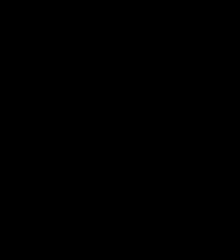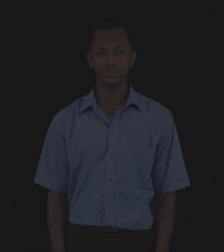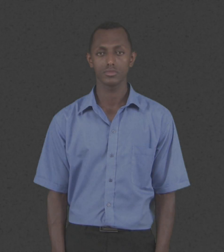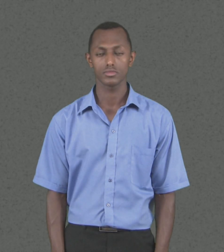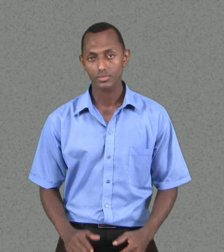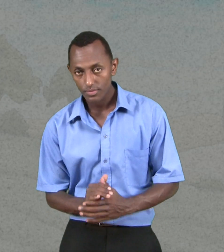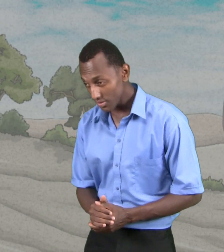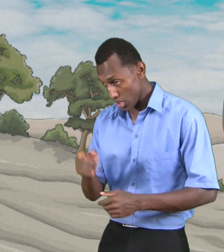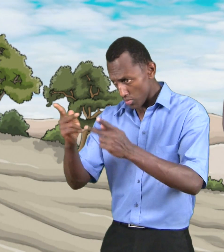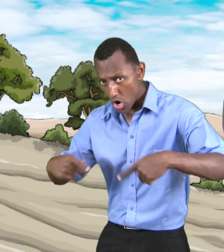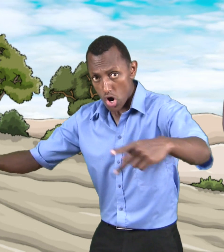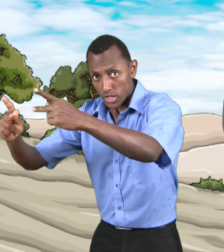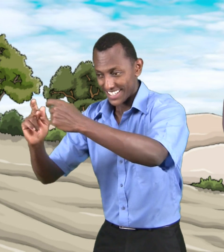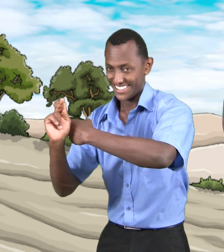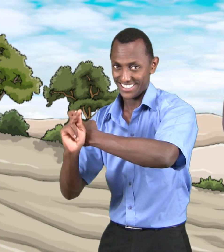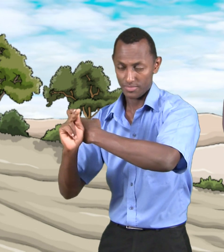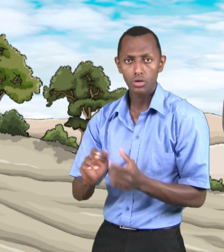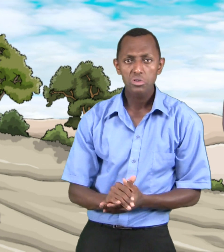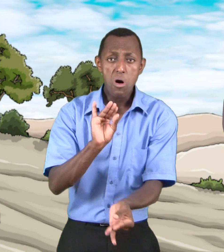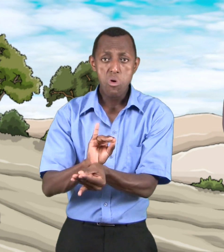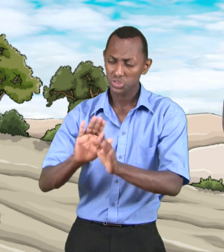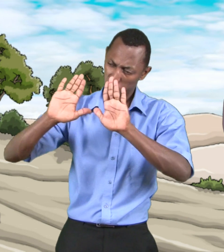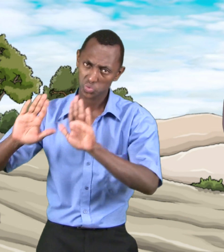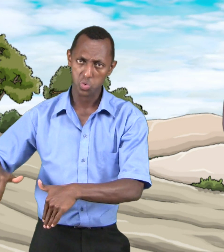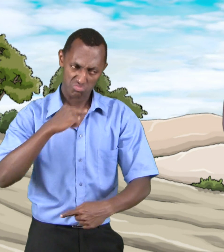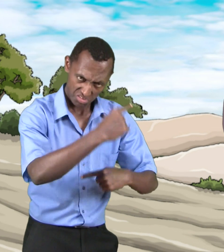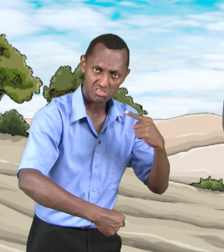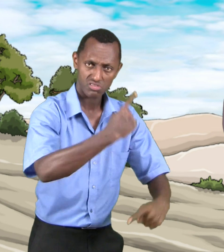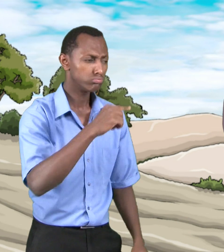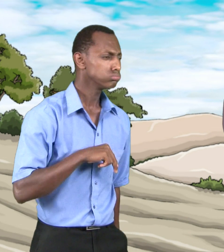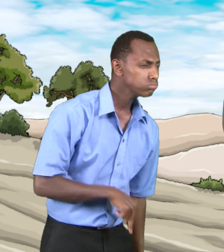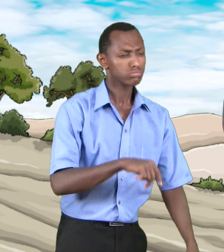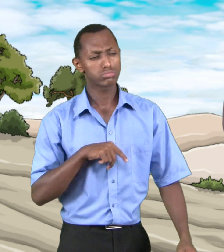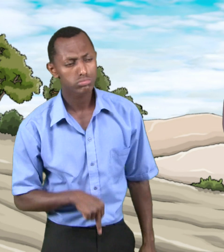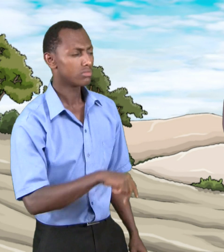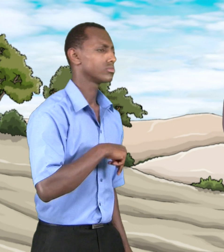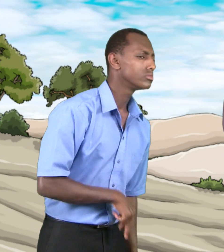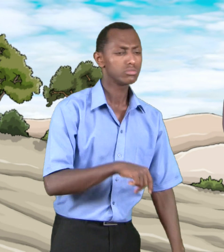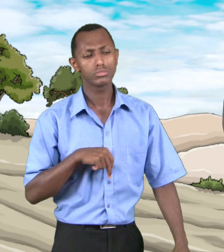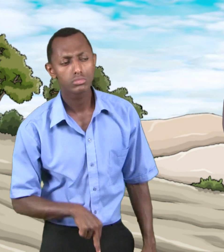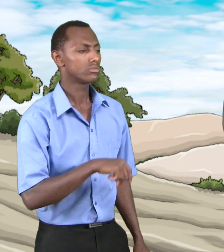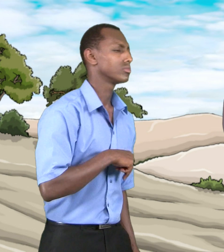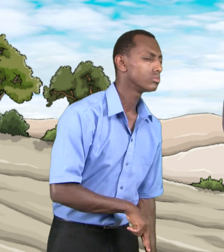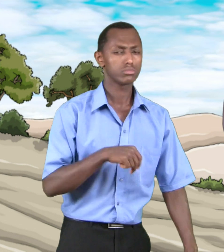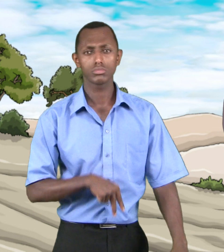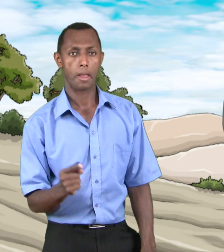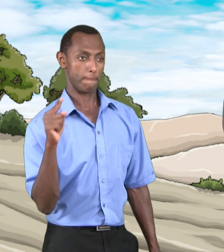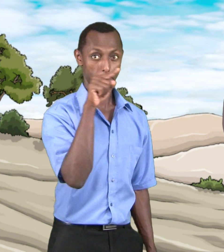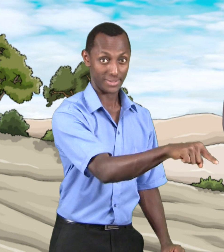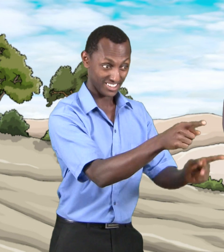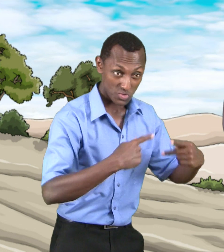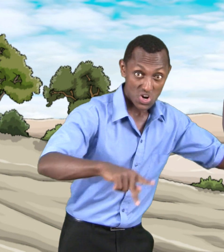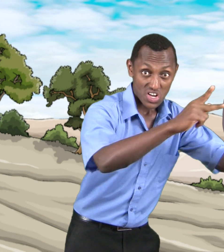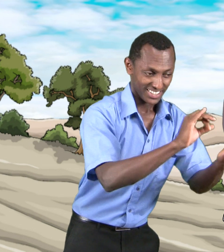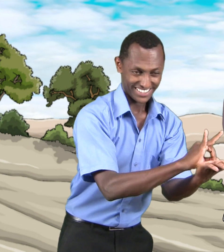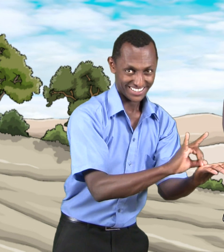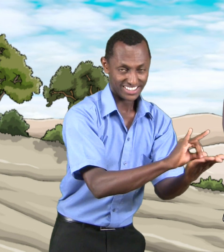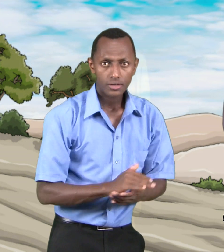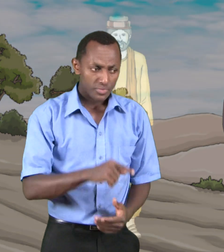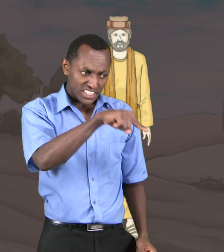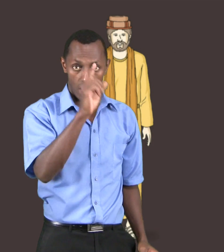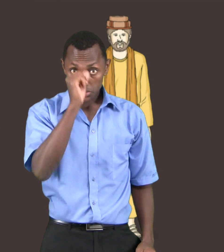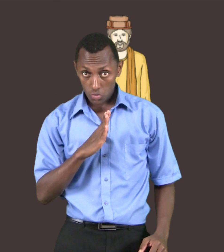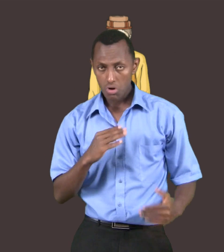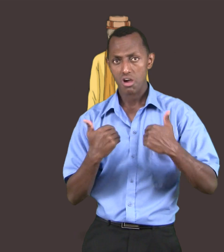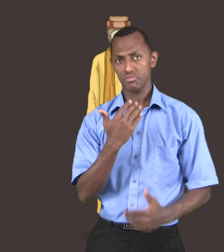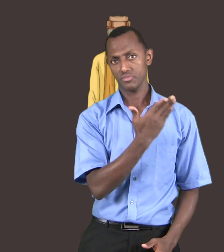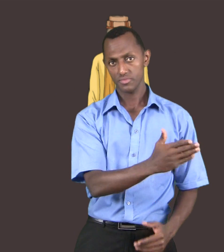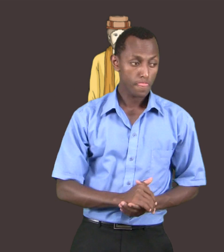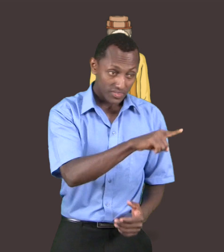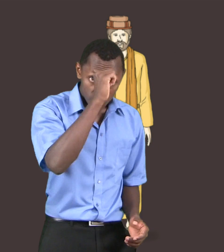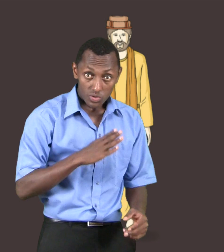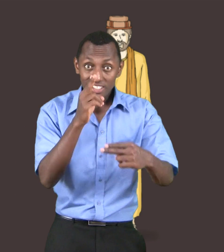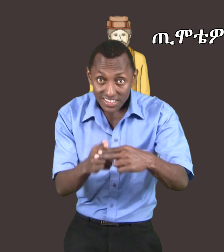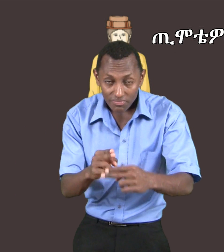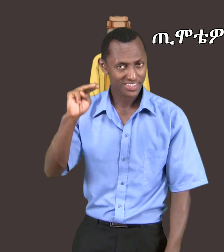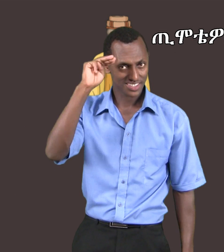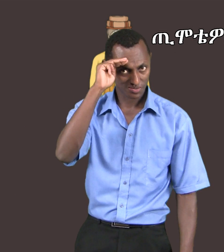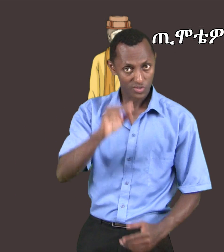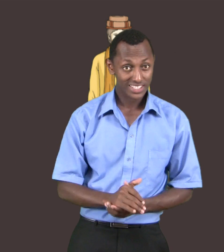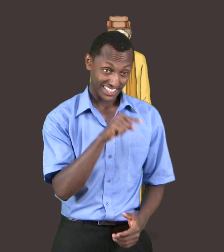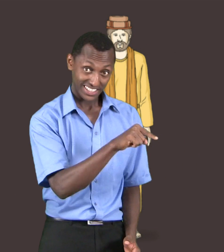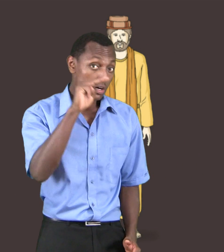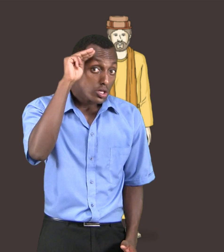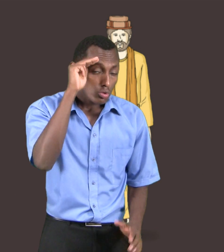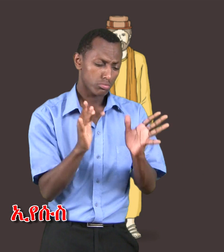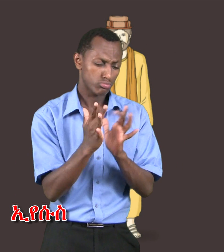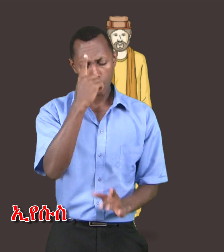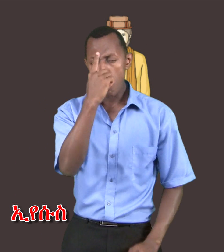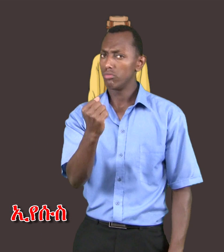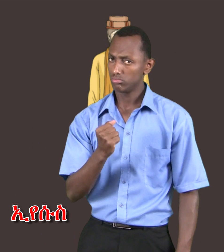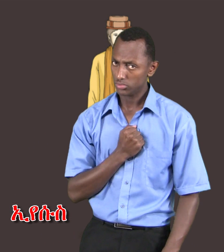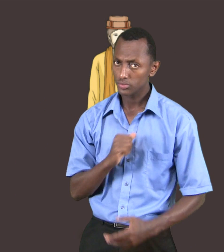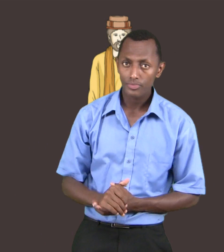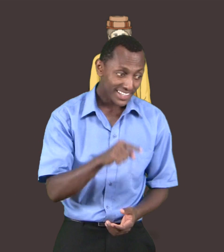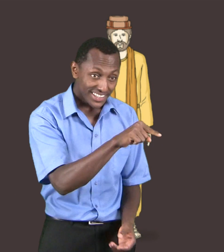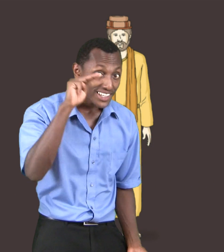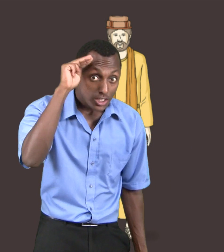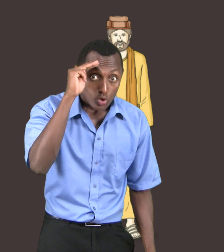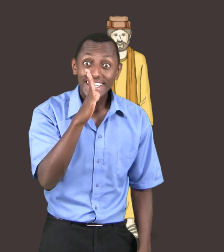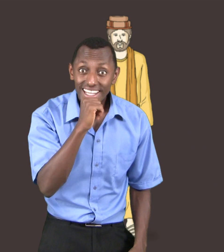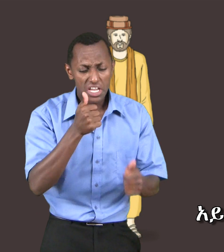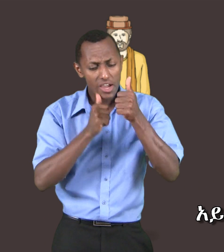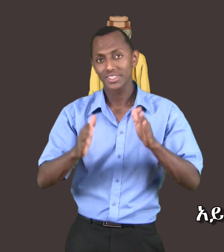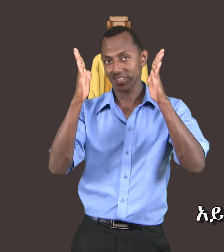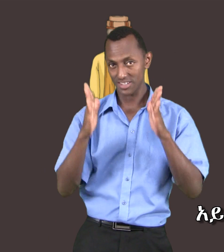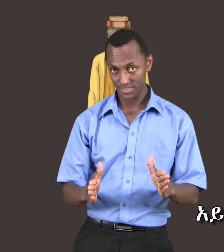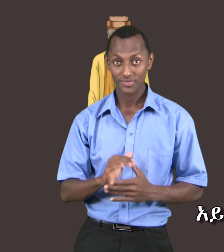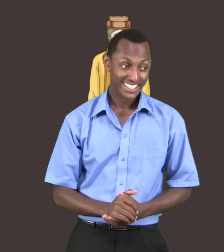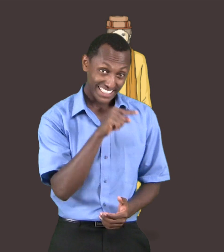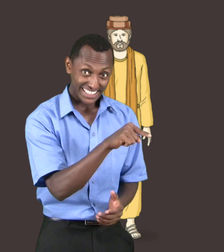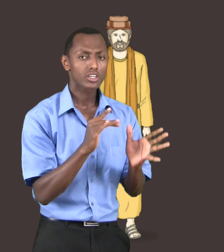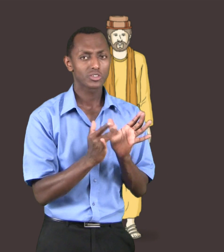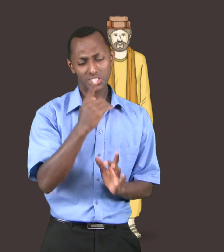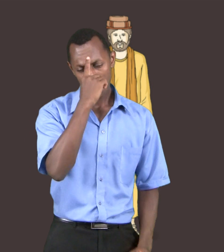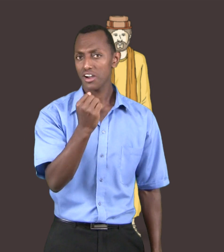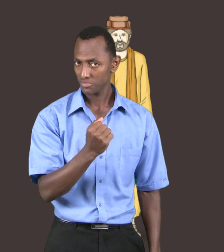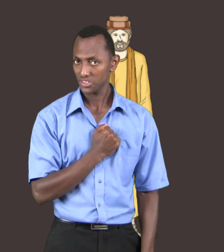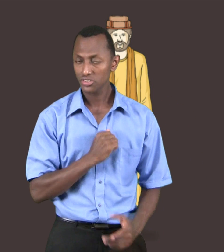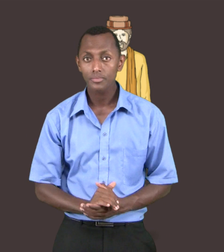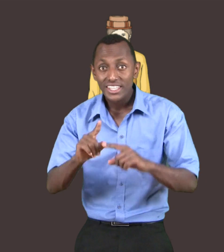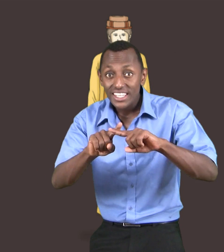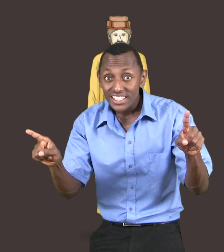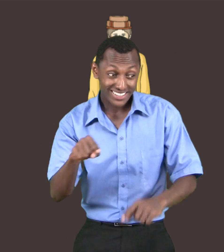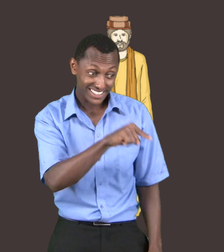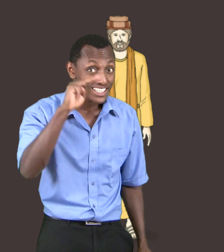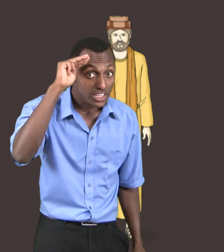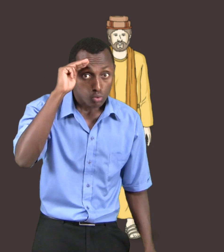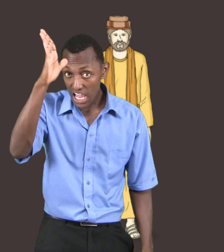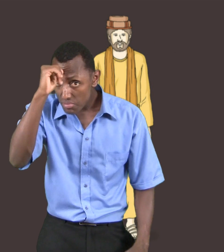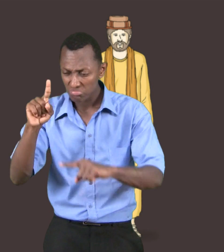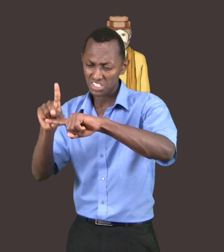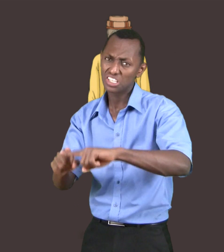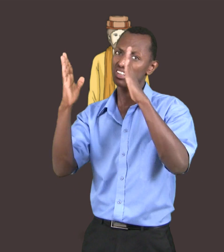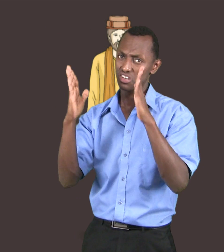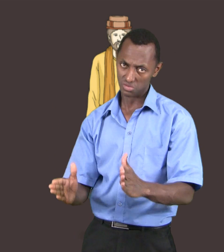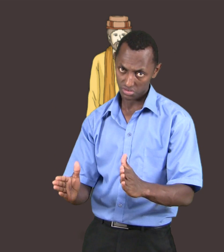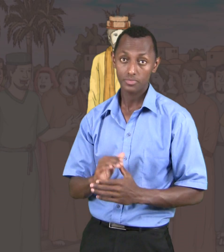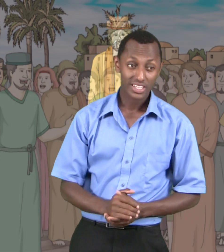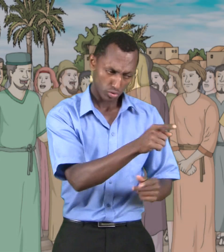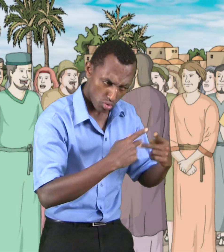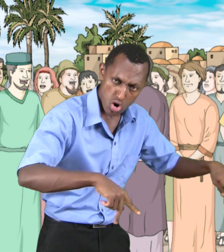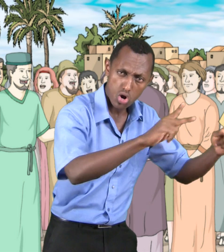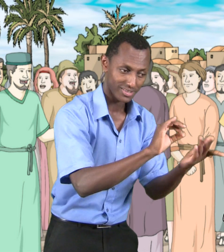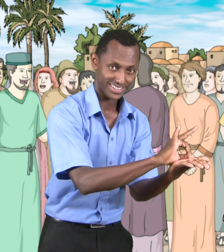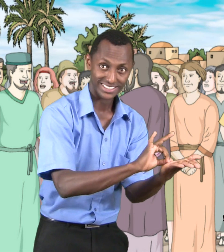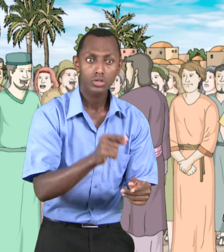Paul came to Derbe and then to Lystra, where he found a disciple named Timothy, the son of a believing Jewish woman and a Greek father.